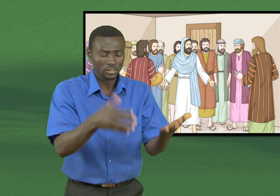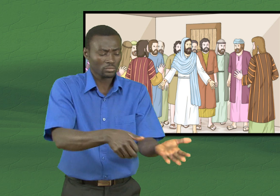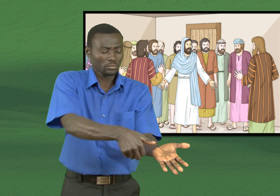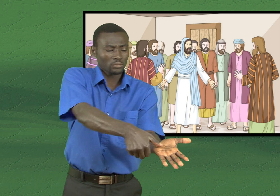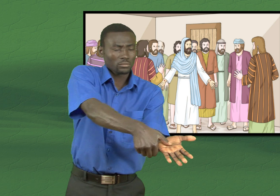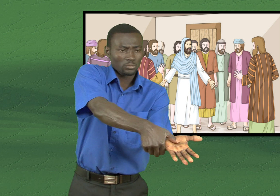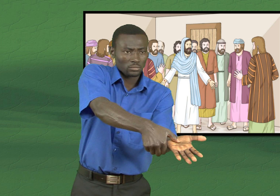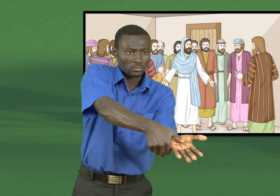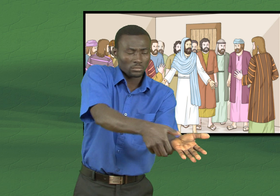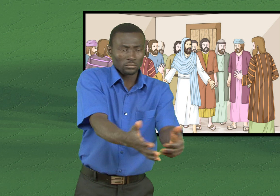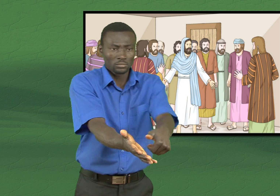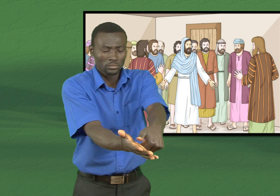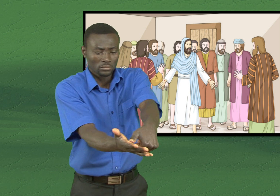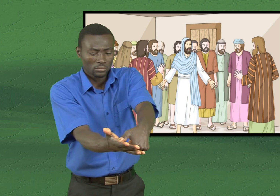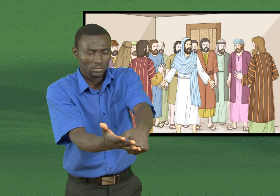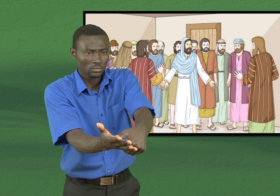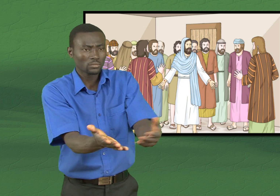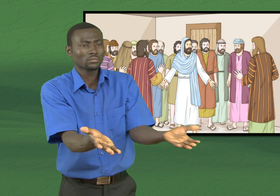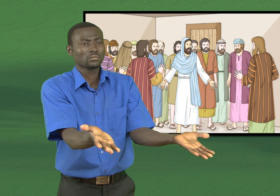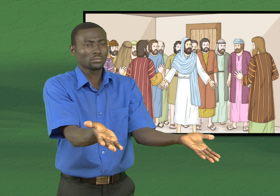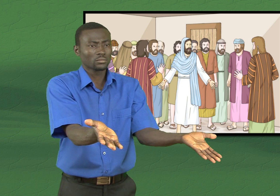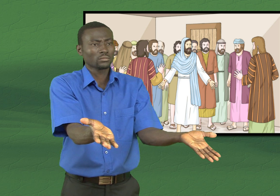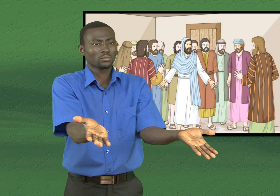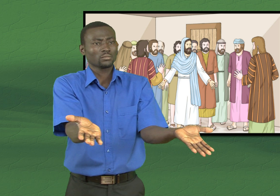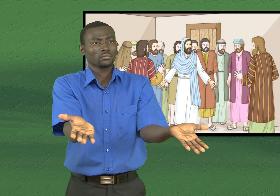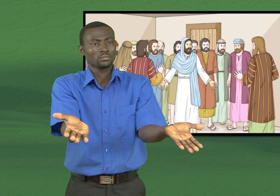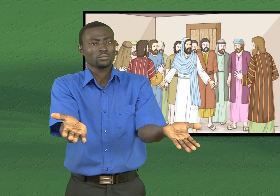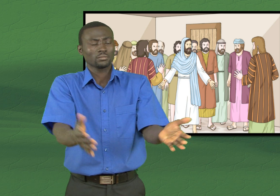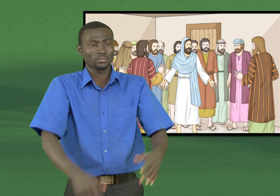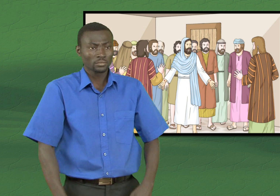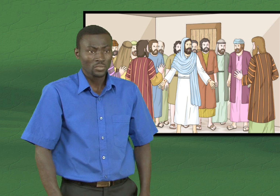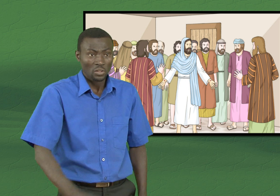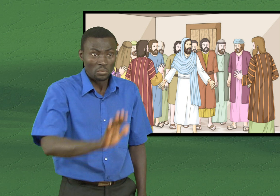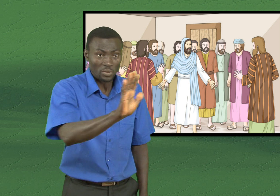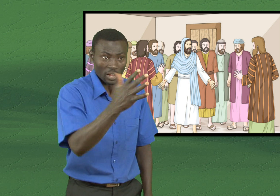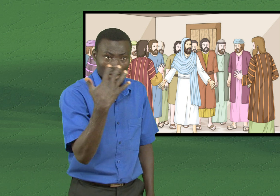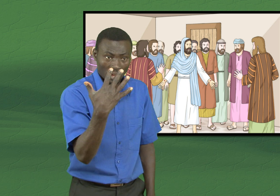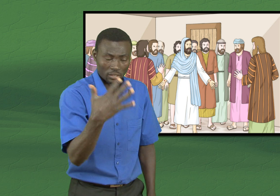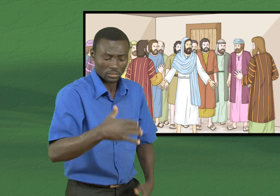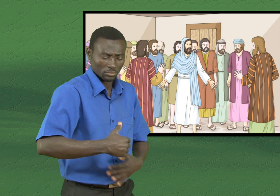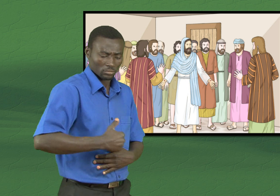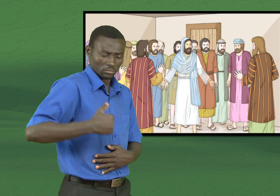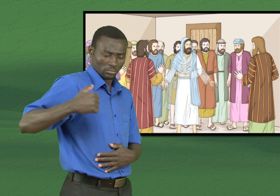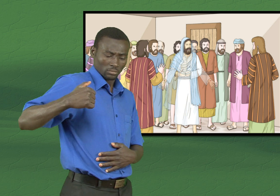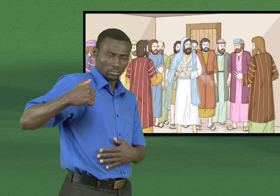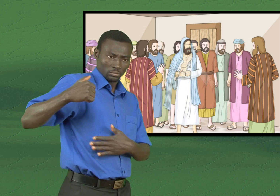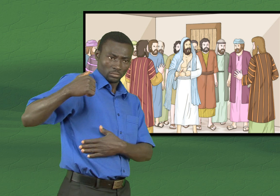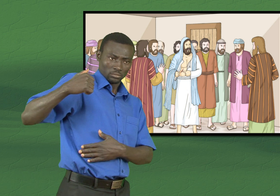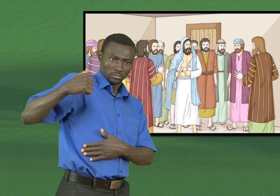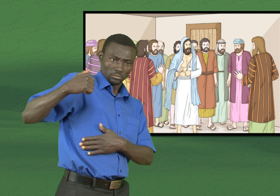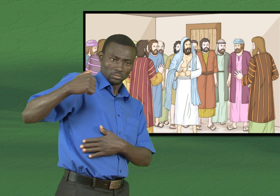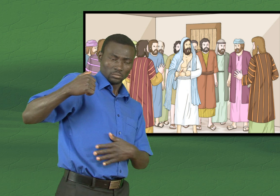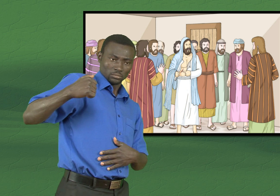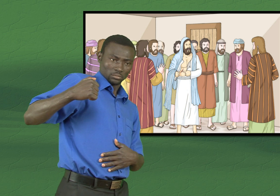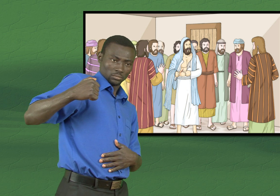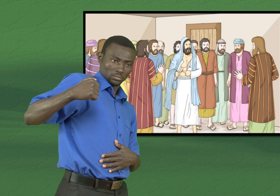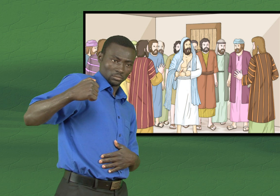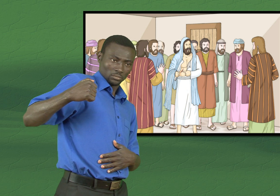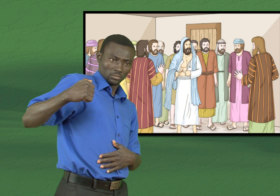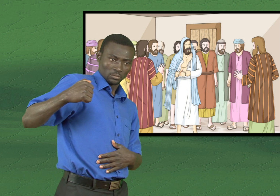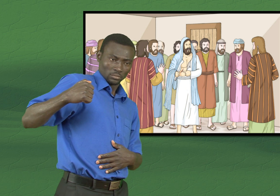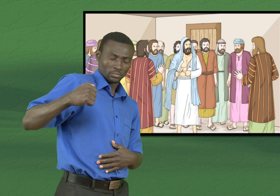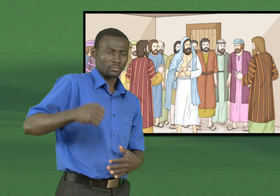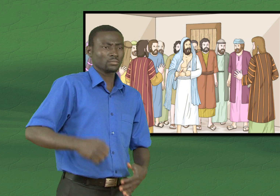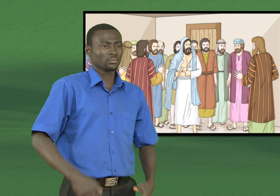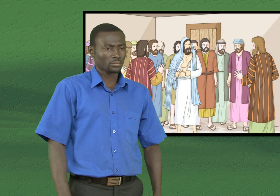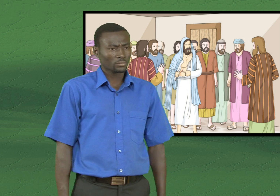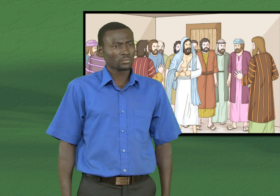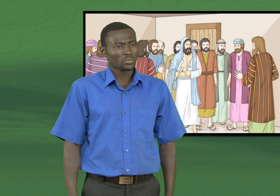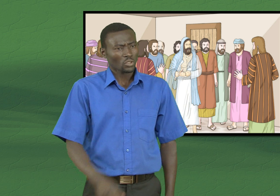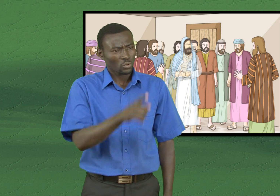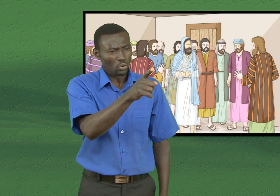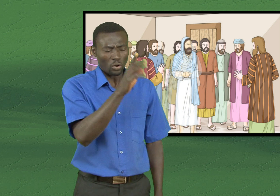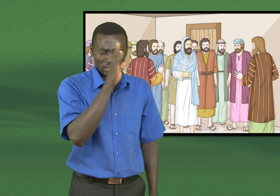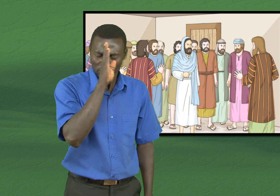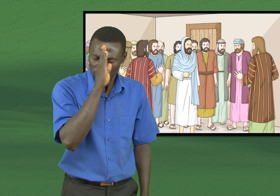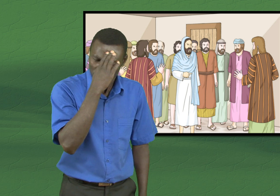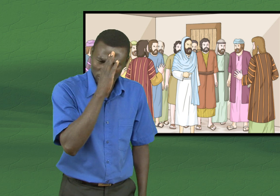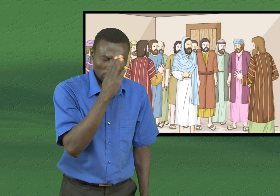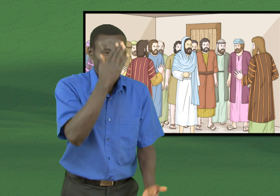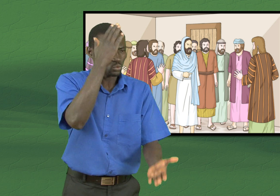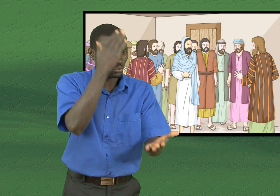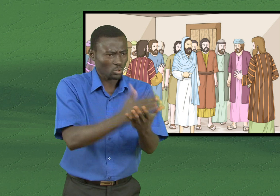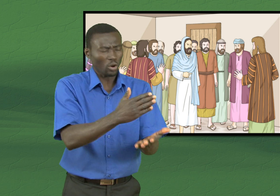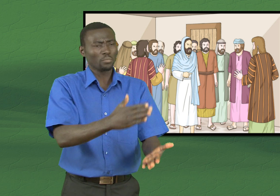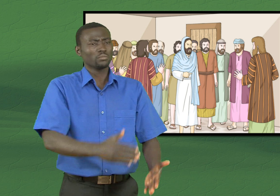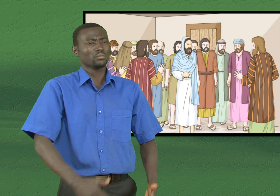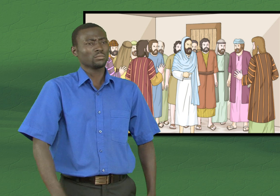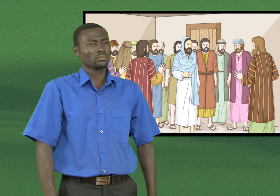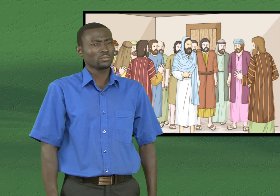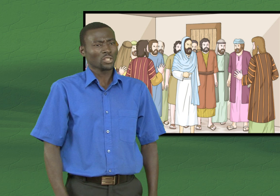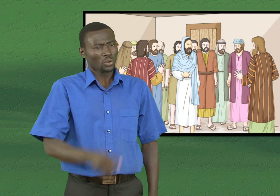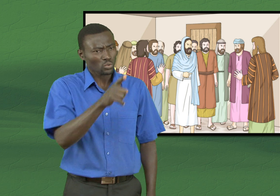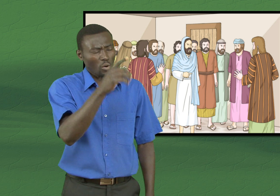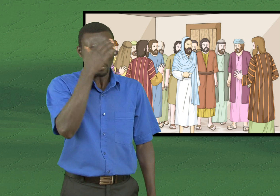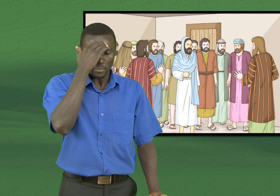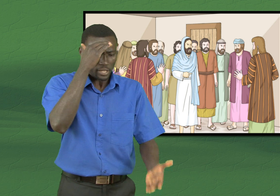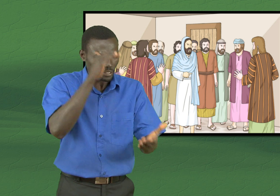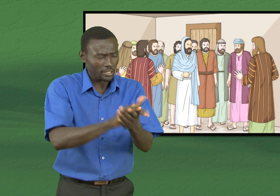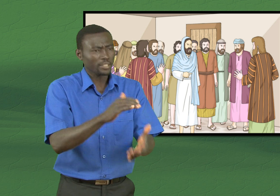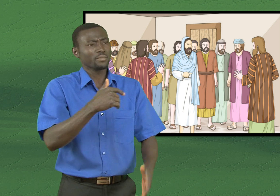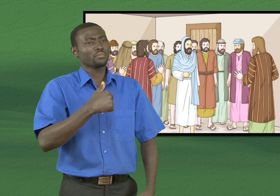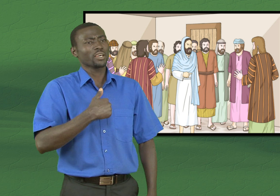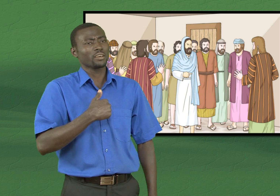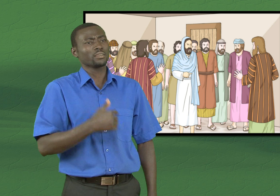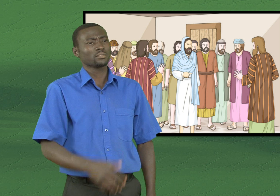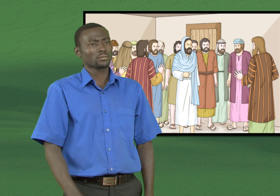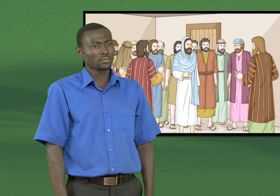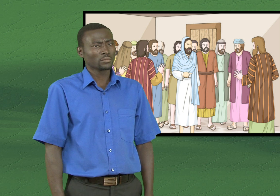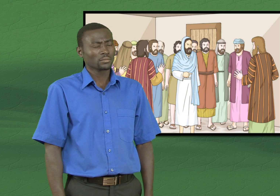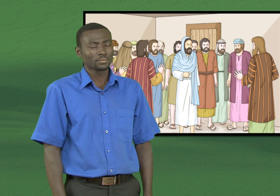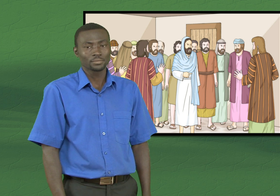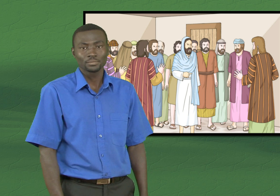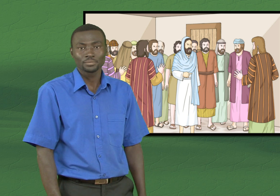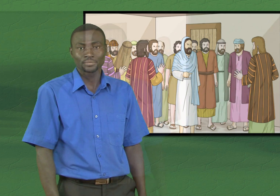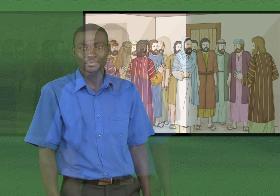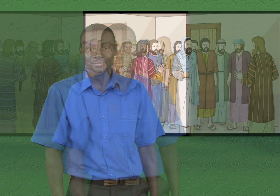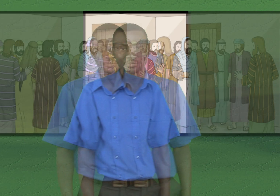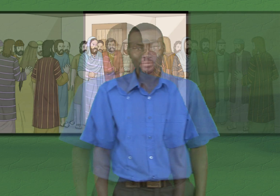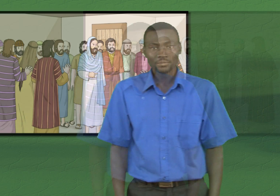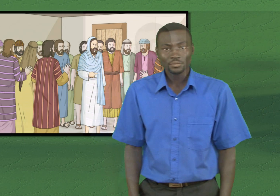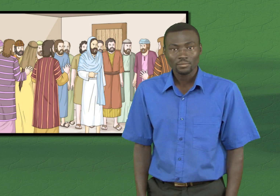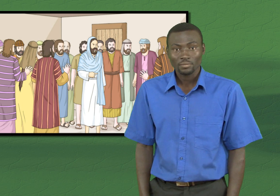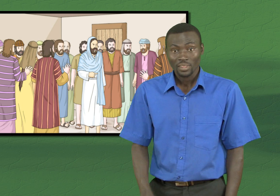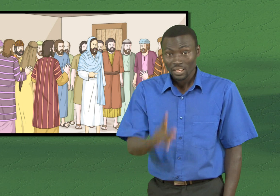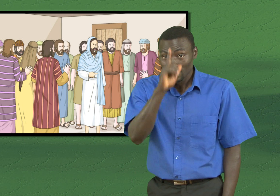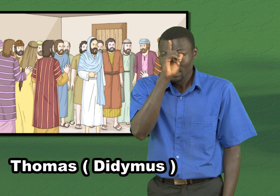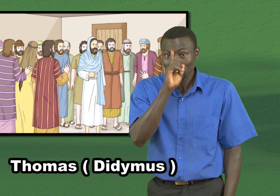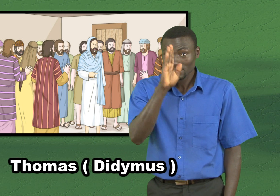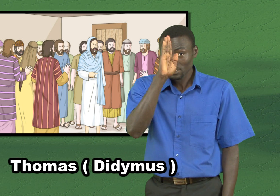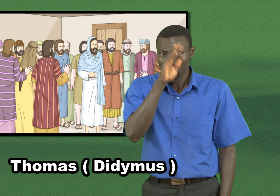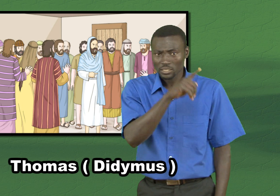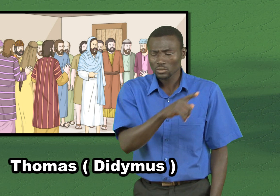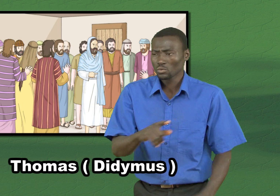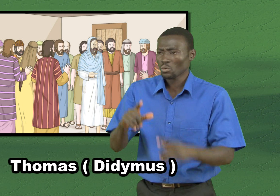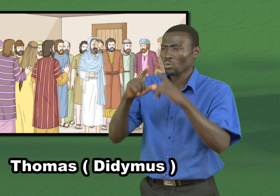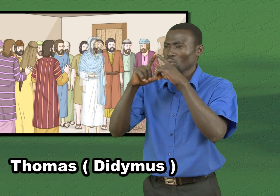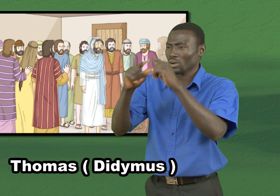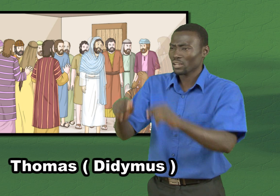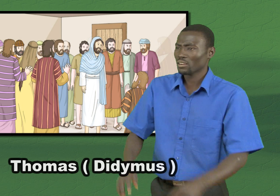Reach out your hand and put it into My side. Stop doubting and believe.”